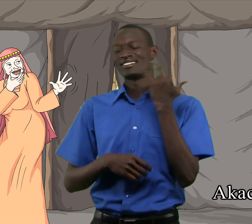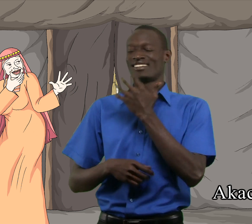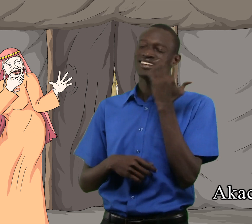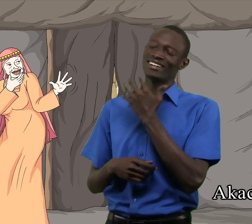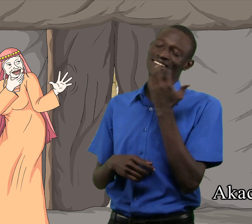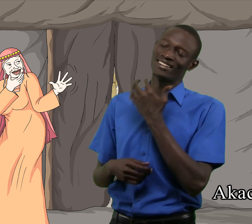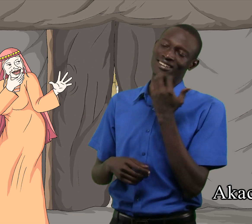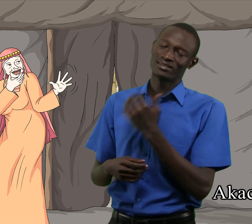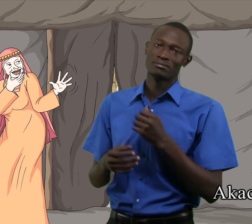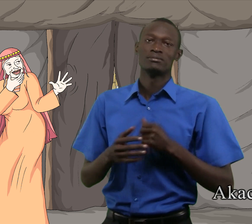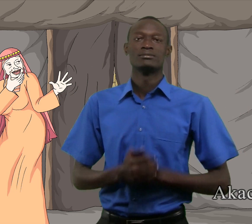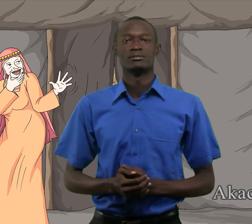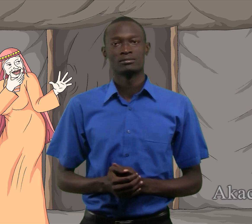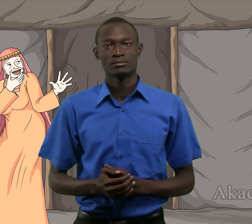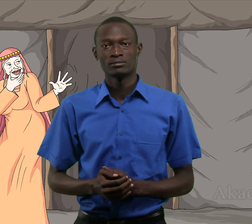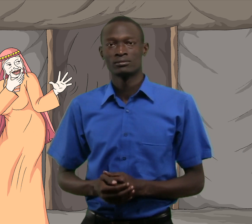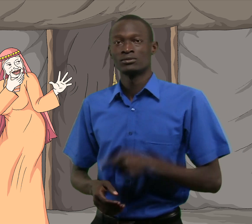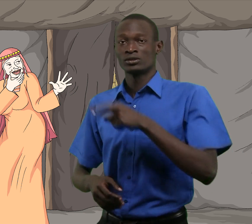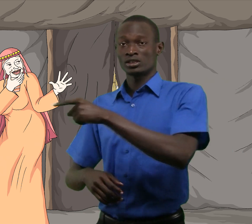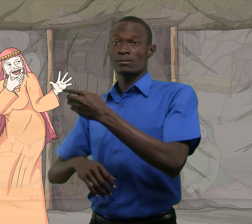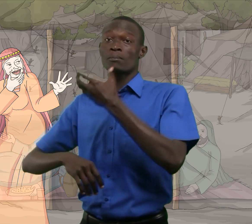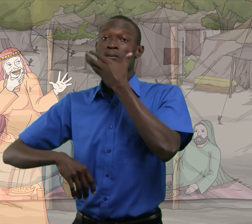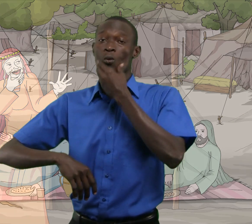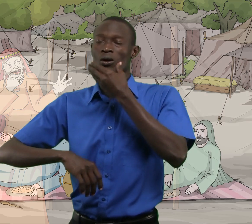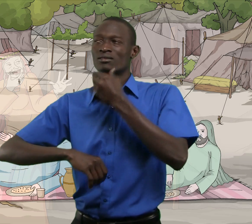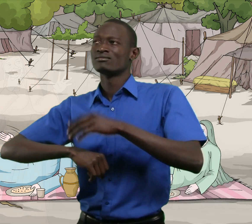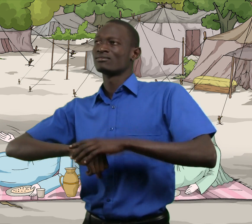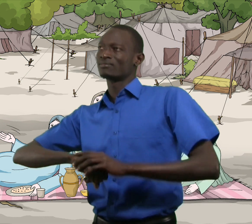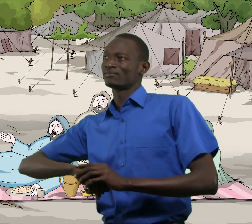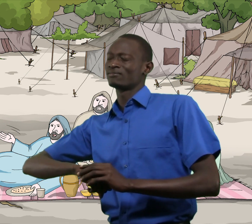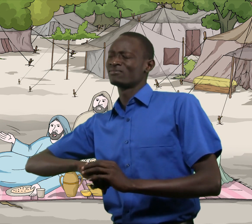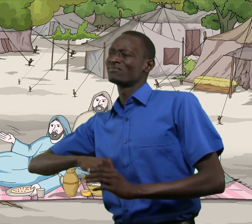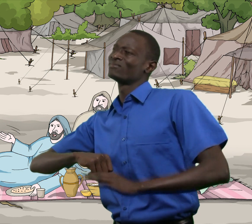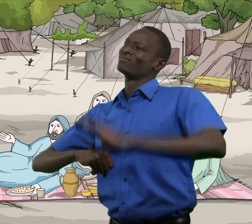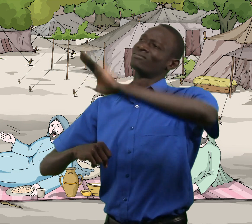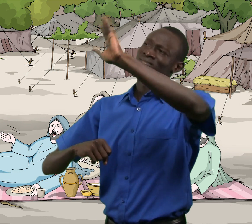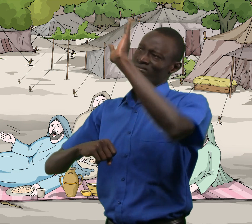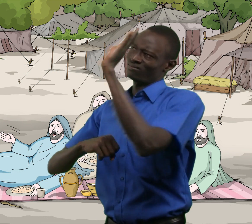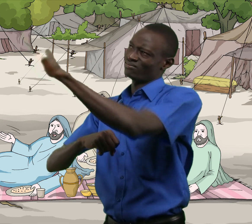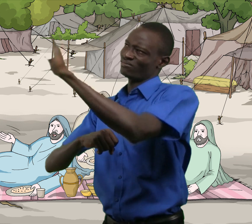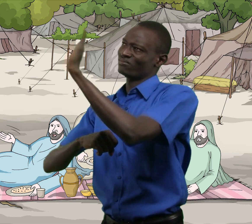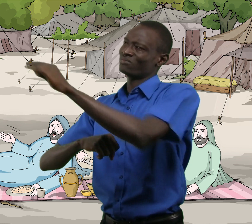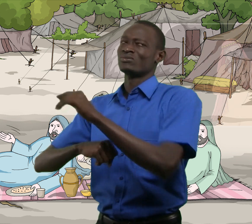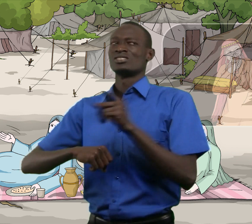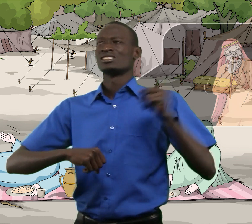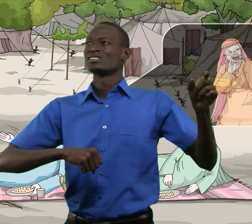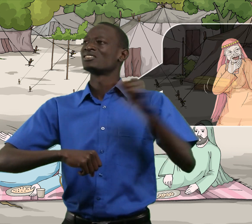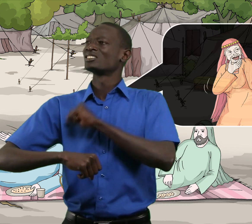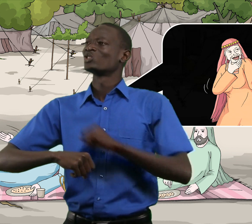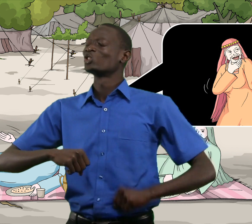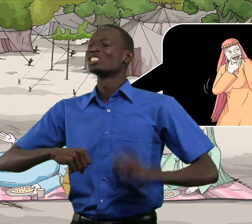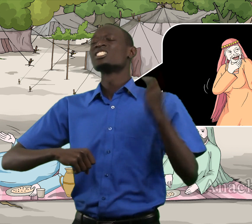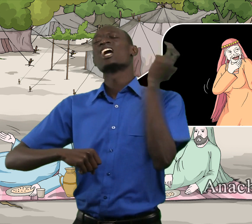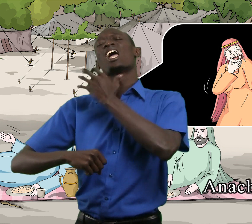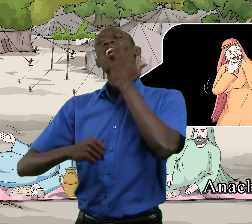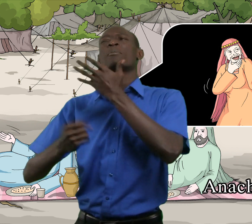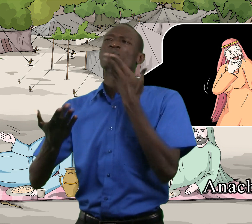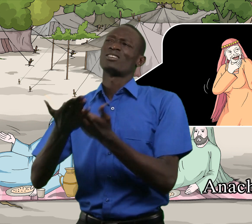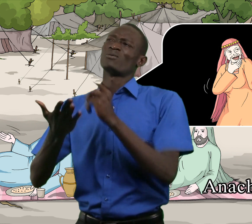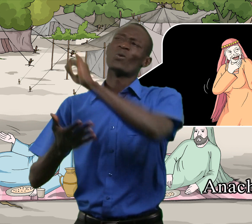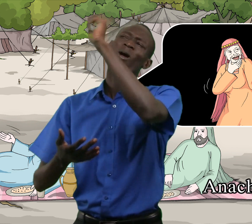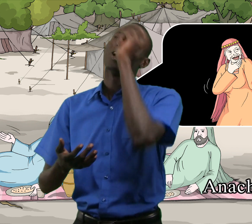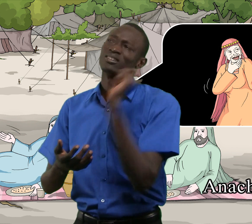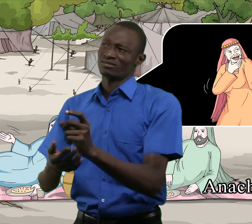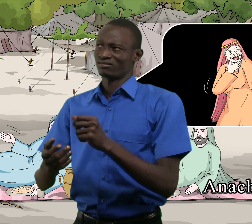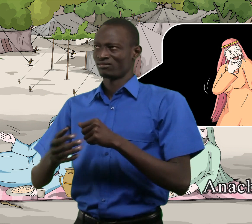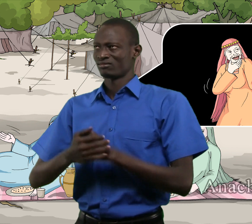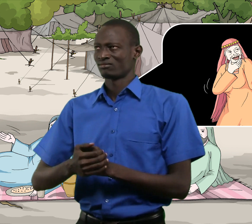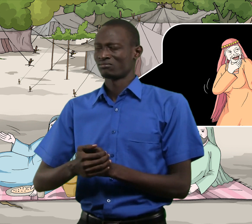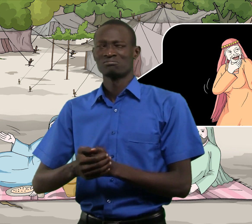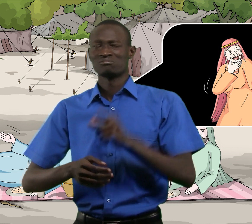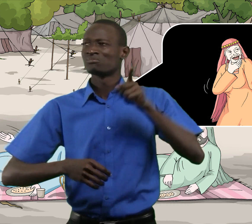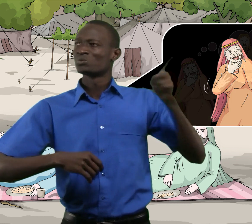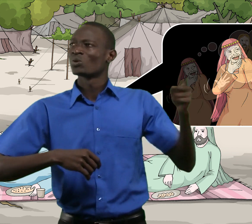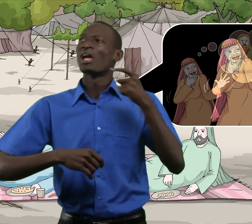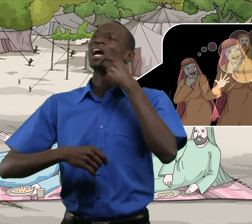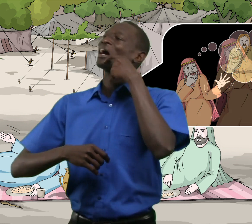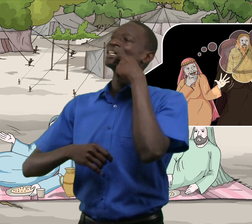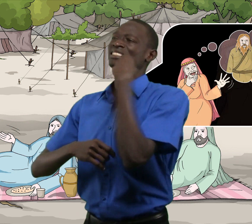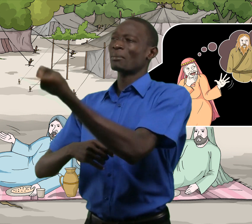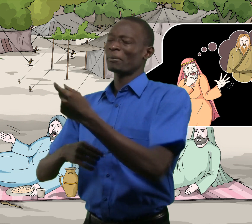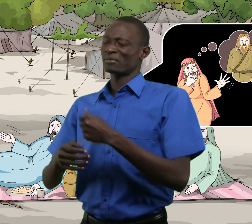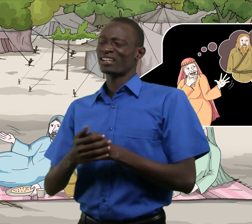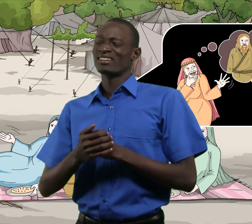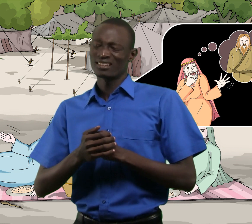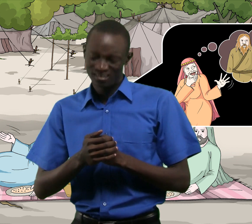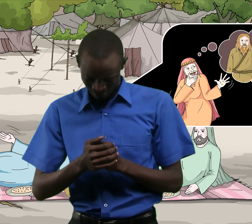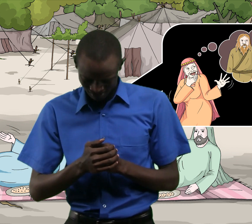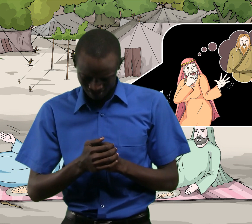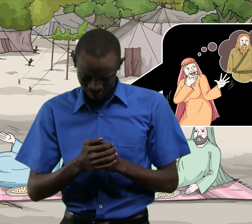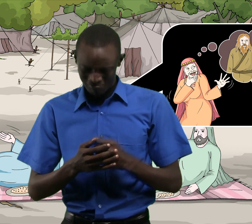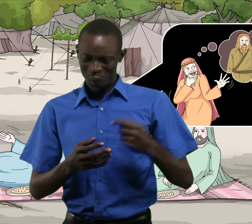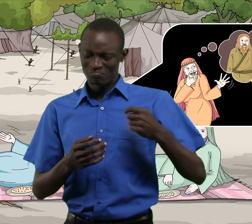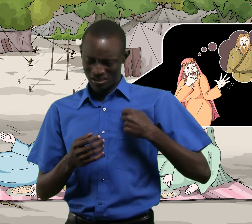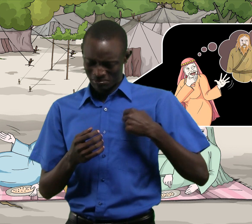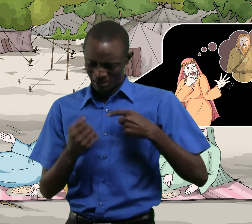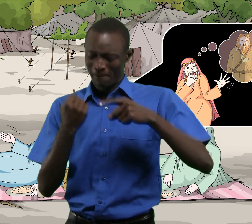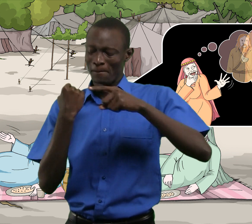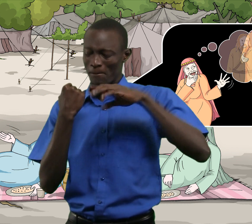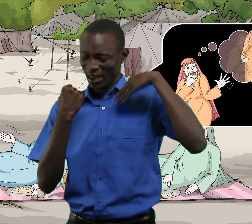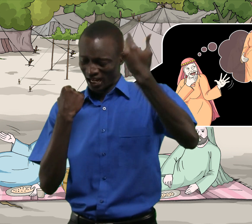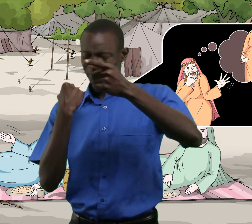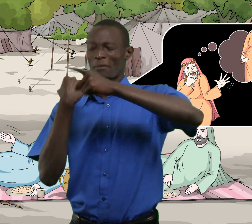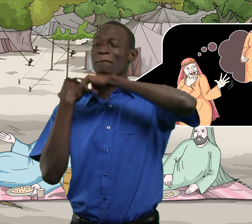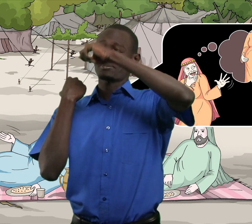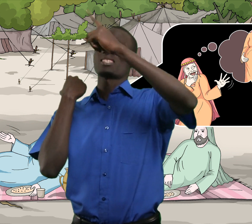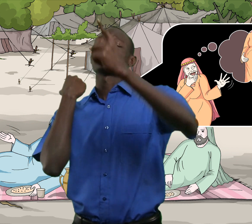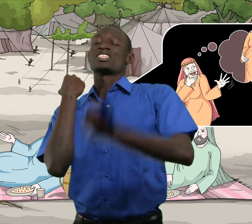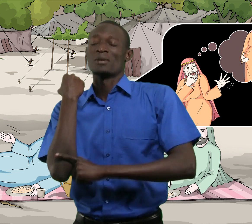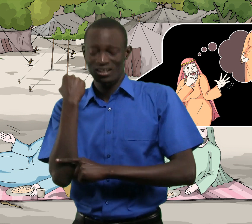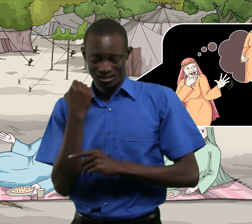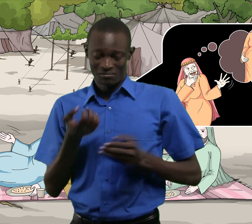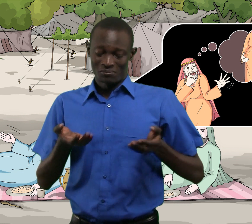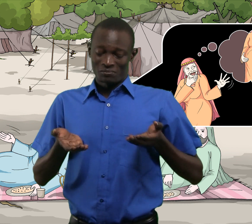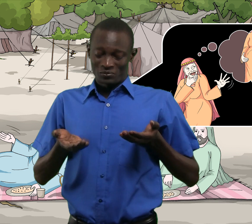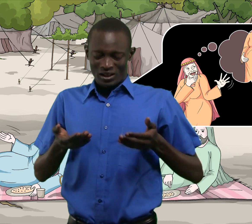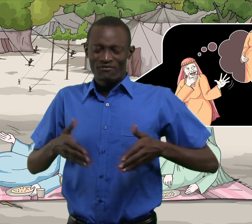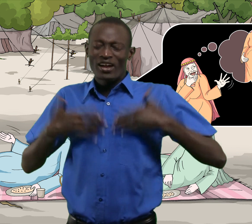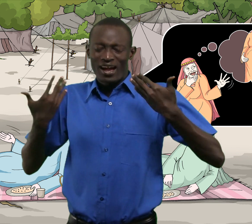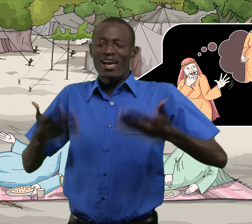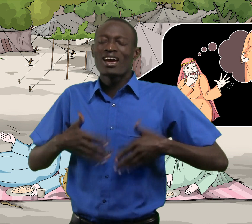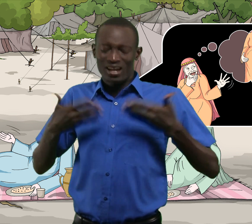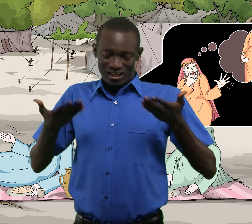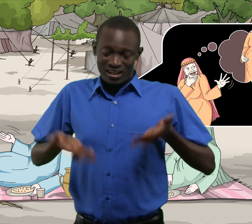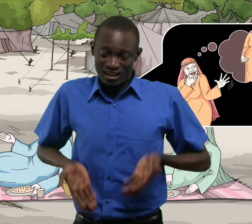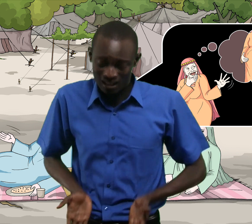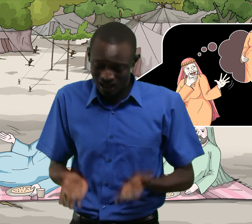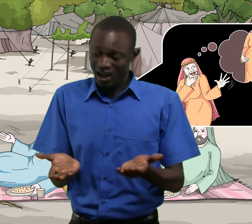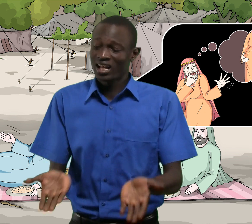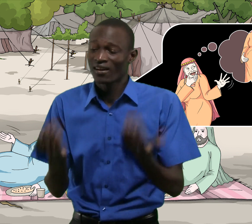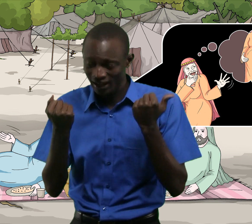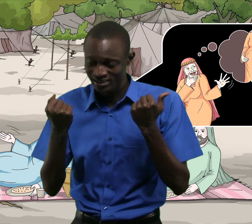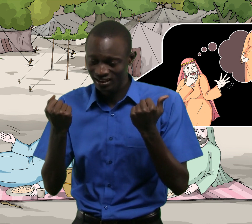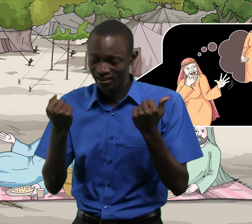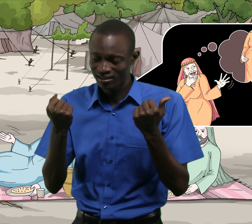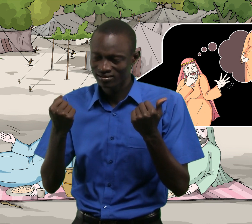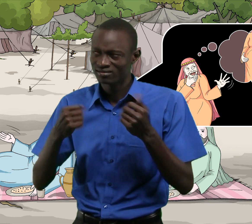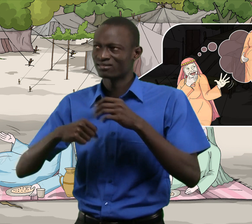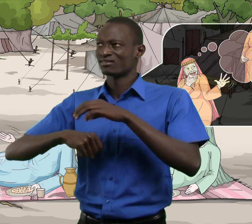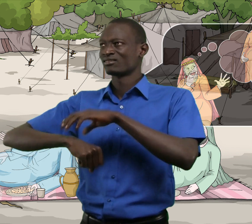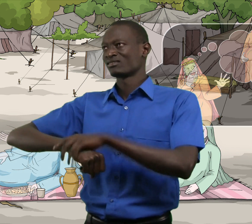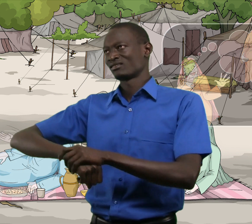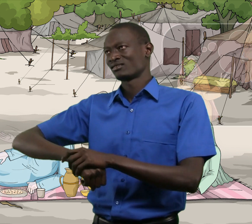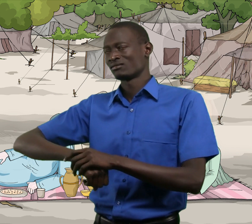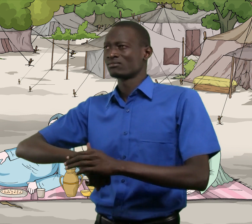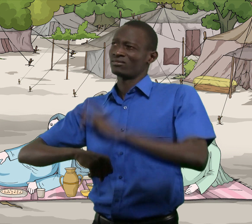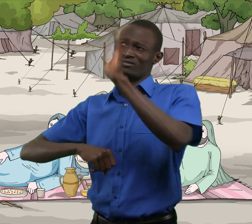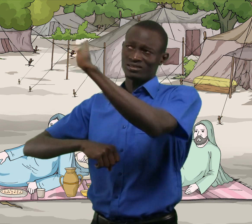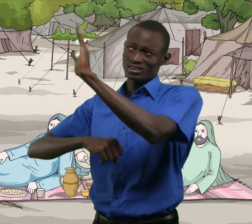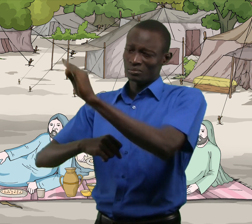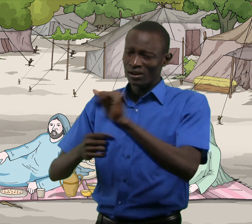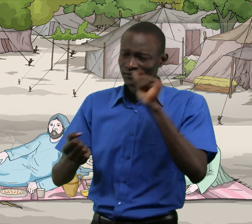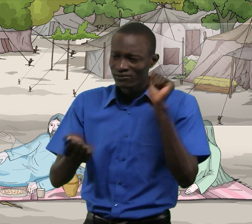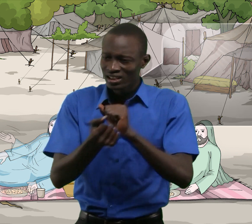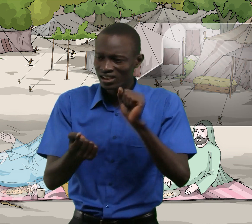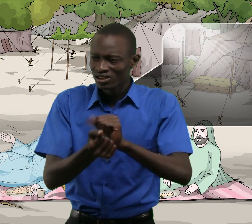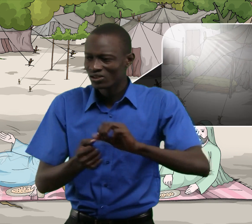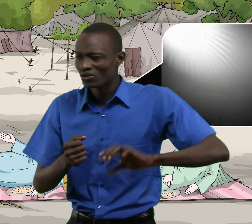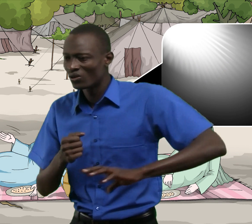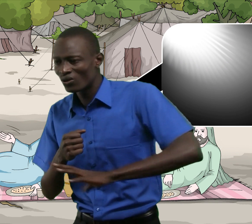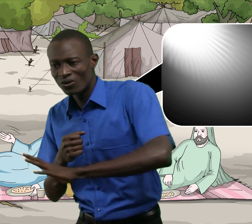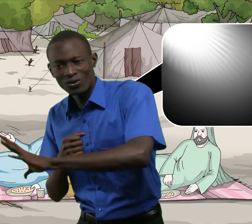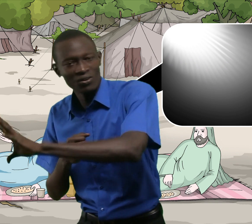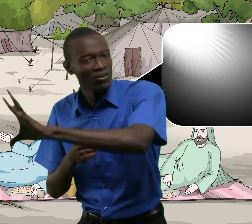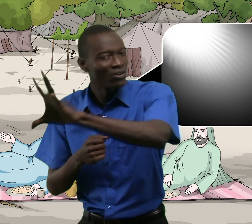And the LORD asked Abraham, “Why did Sarah laugh and say, ‘Can I really bear a child when I am old?’